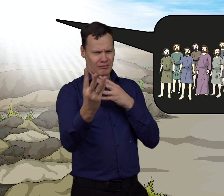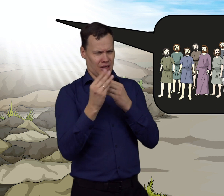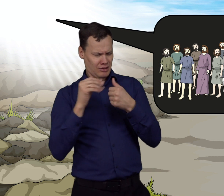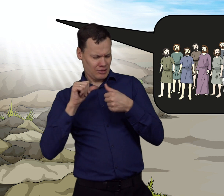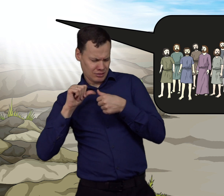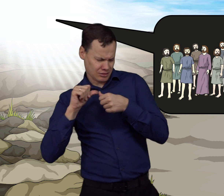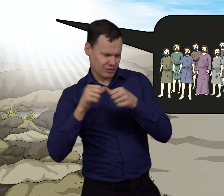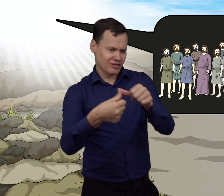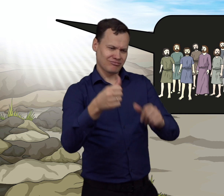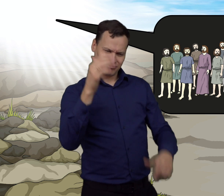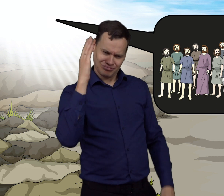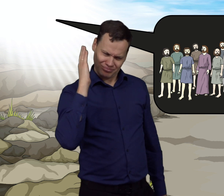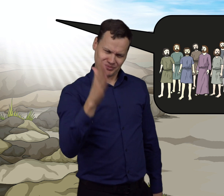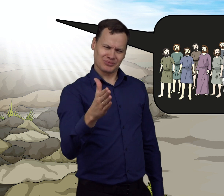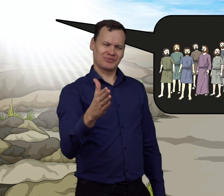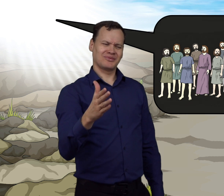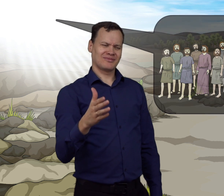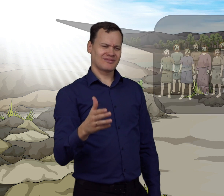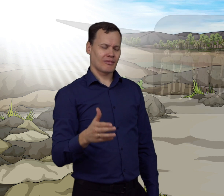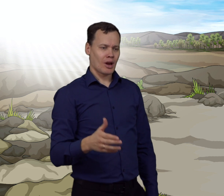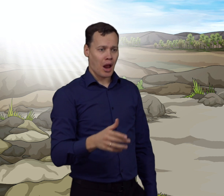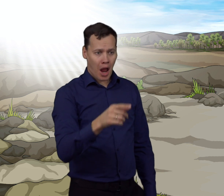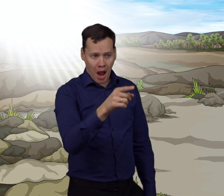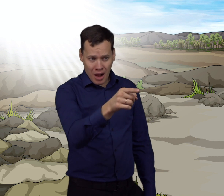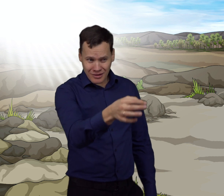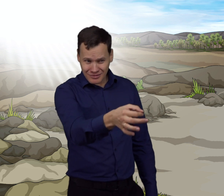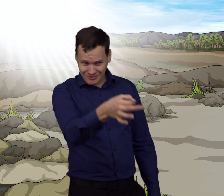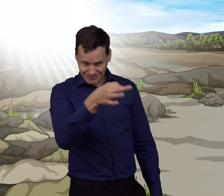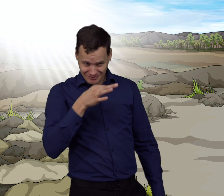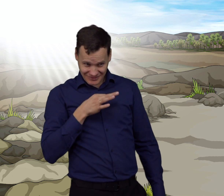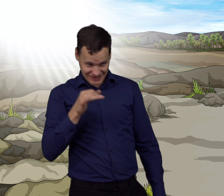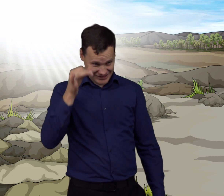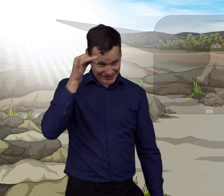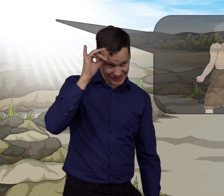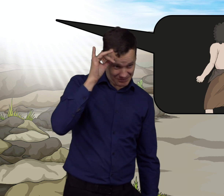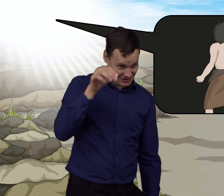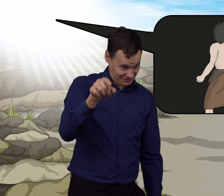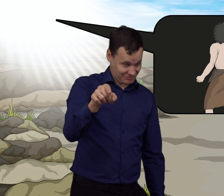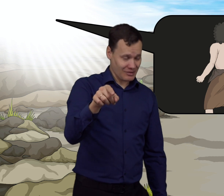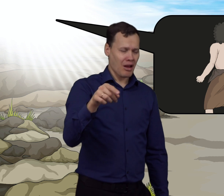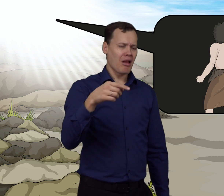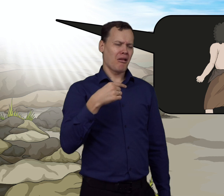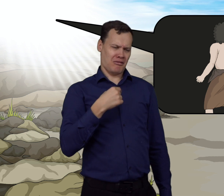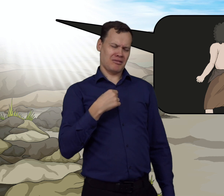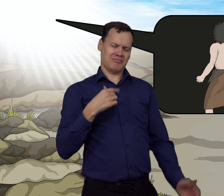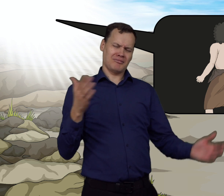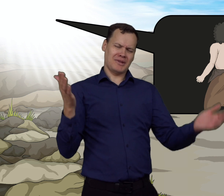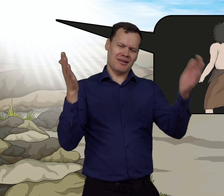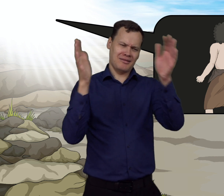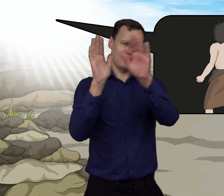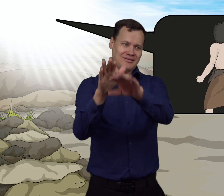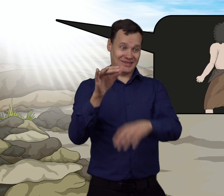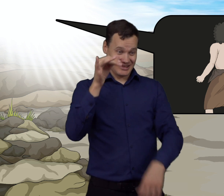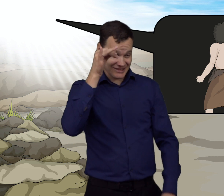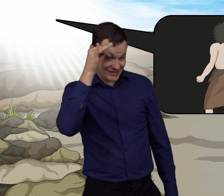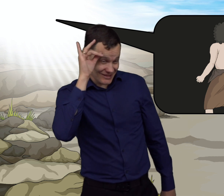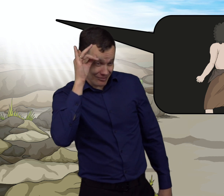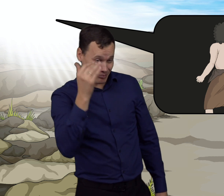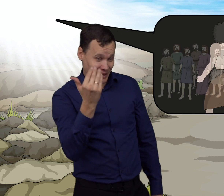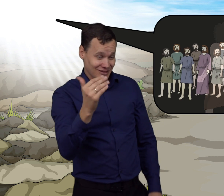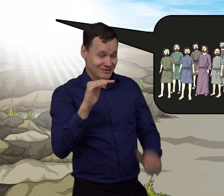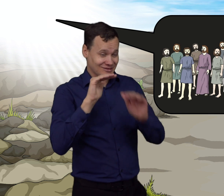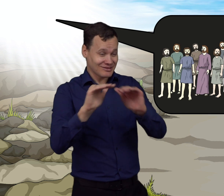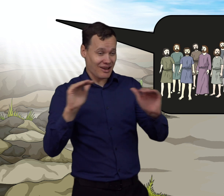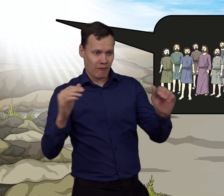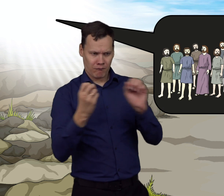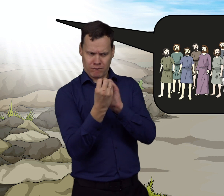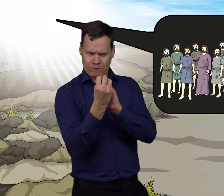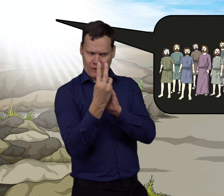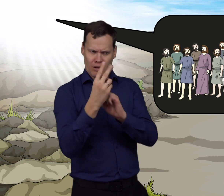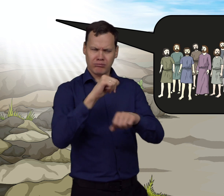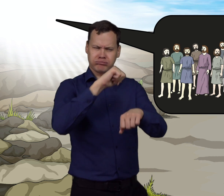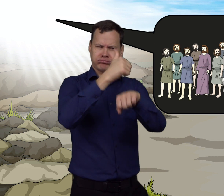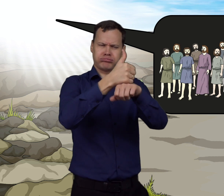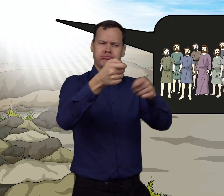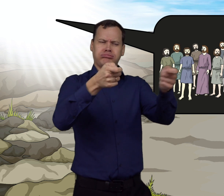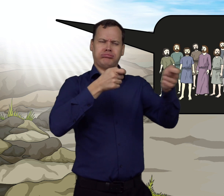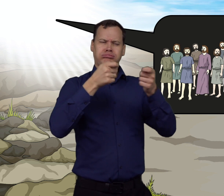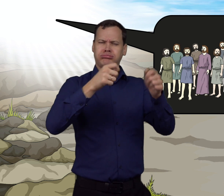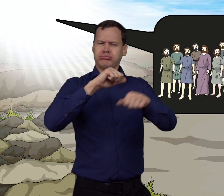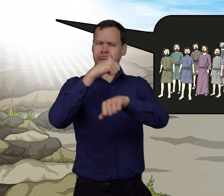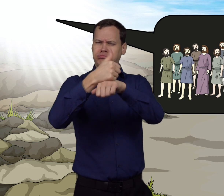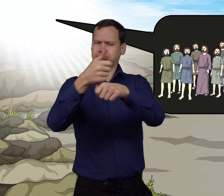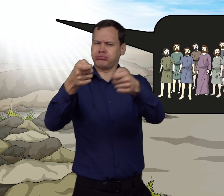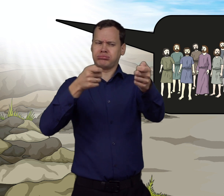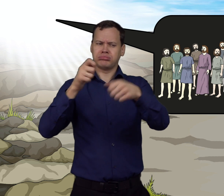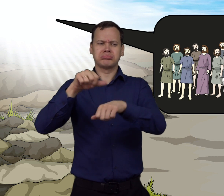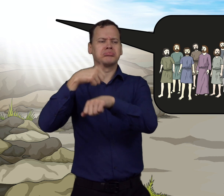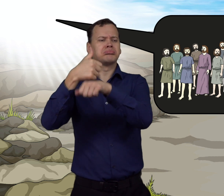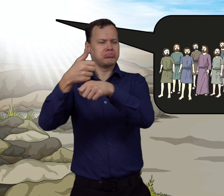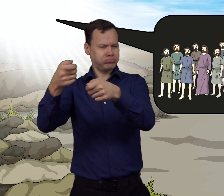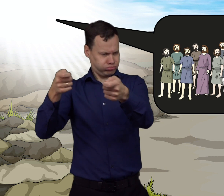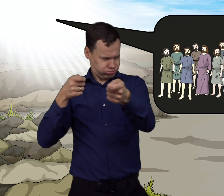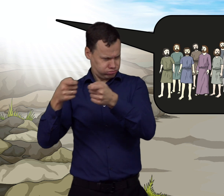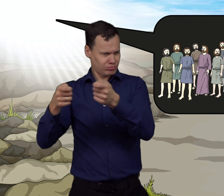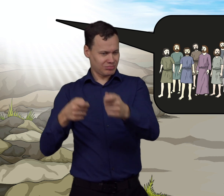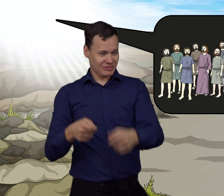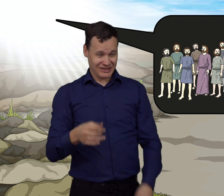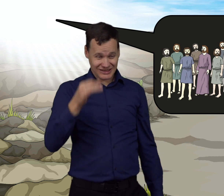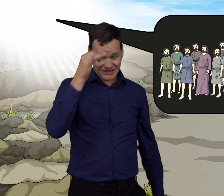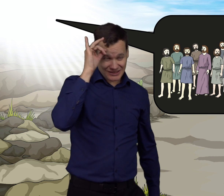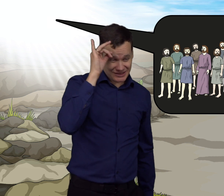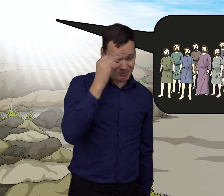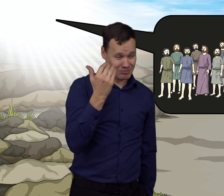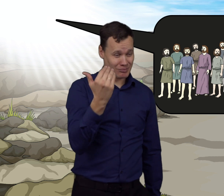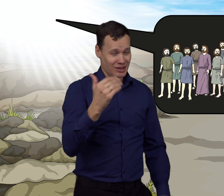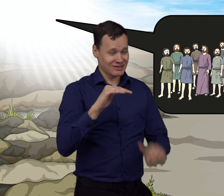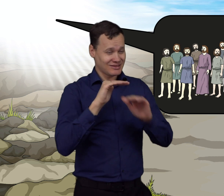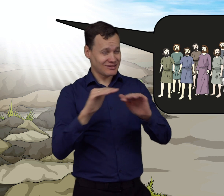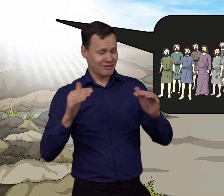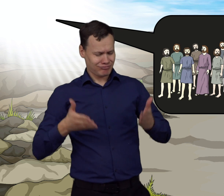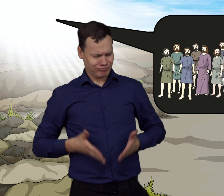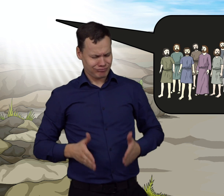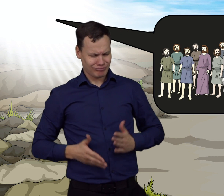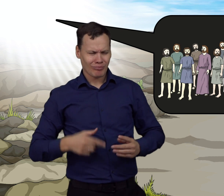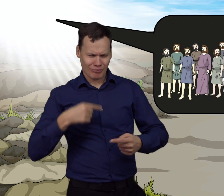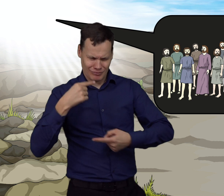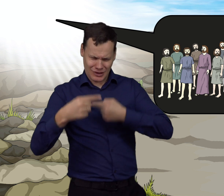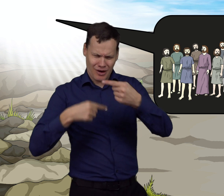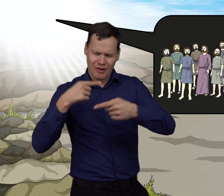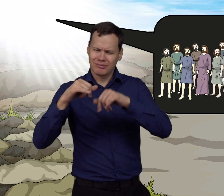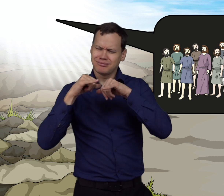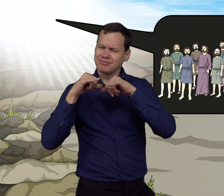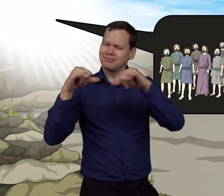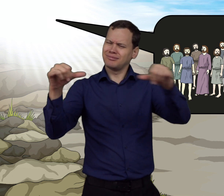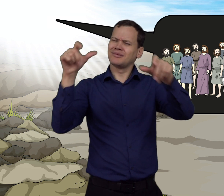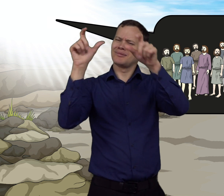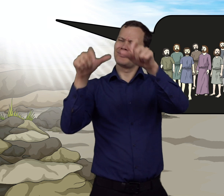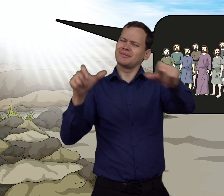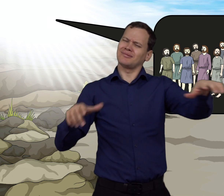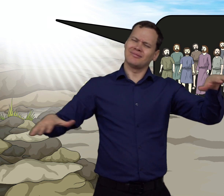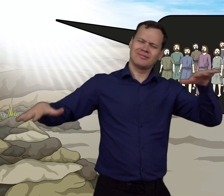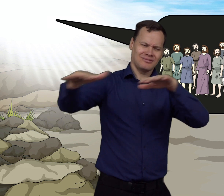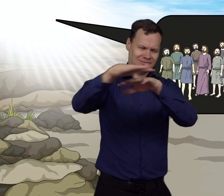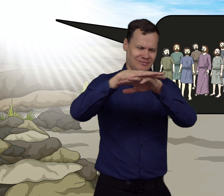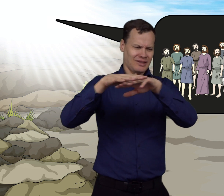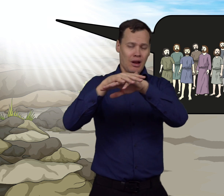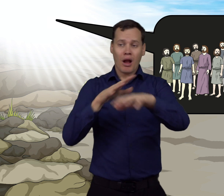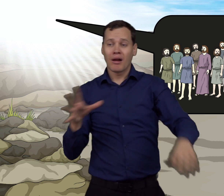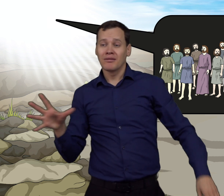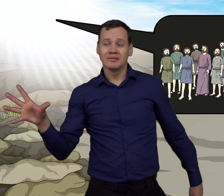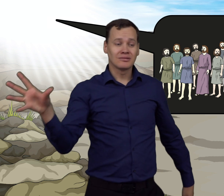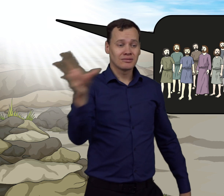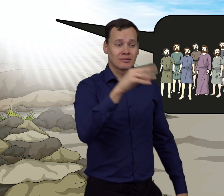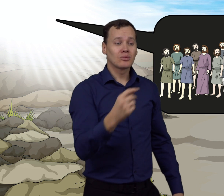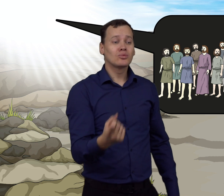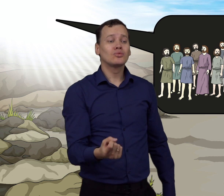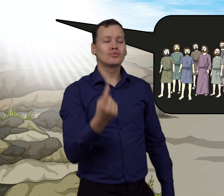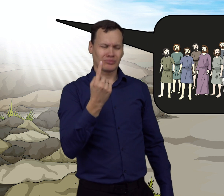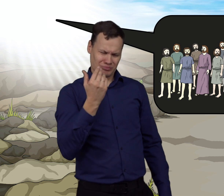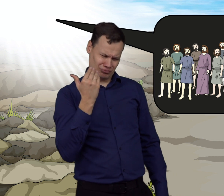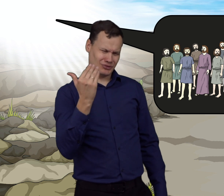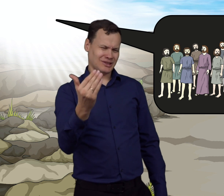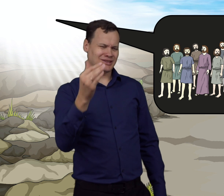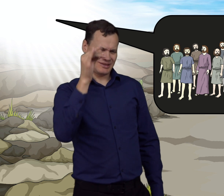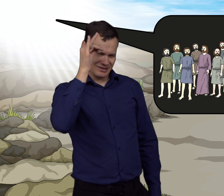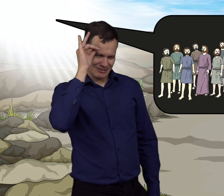As for Ishmael, I have heard you, and I will surely bless him; I will make him fruitful and multiply him greatly.